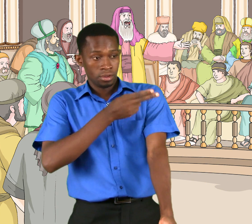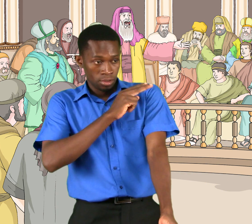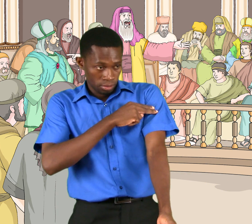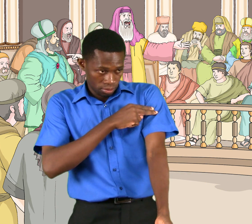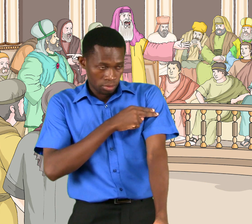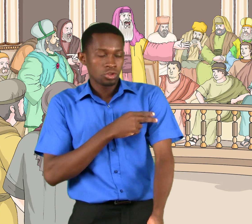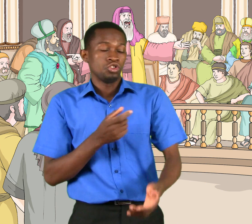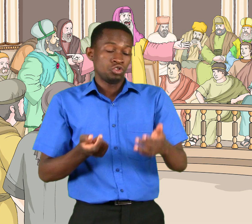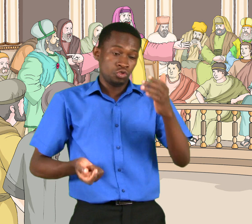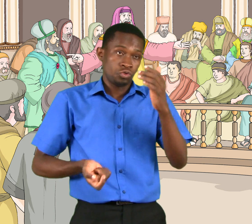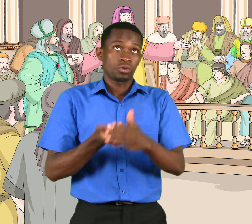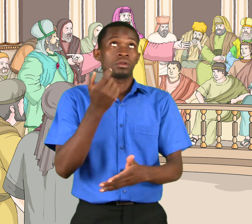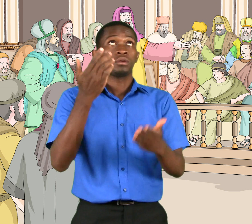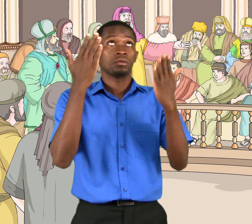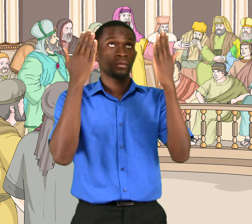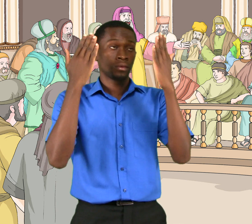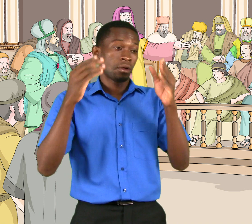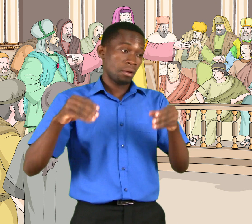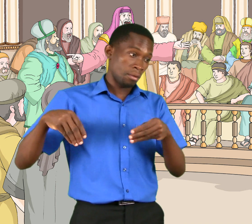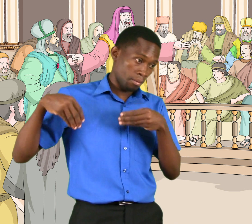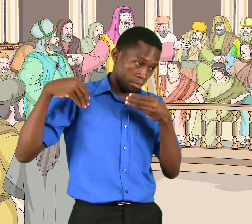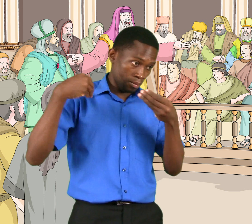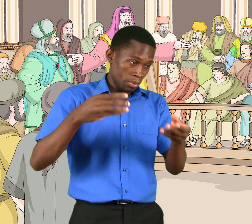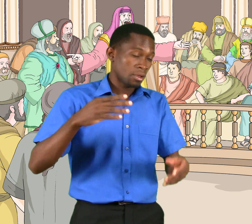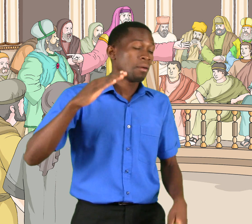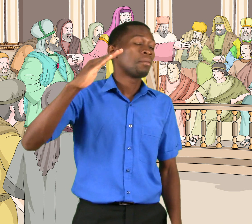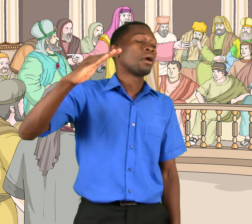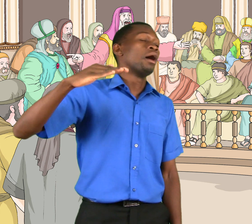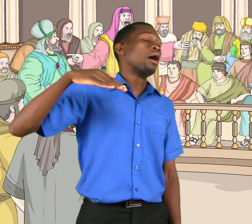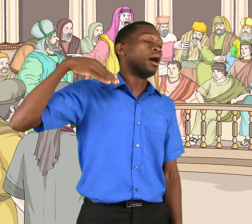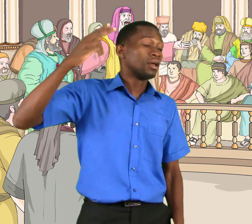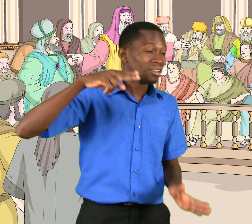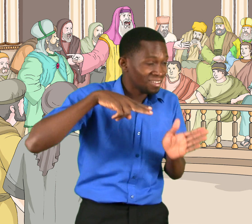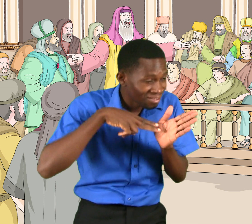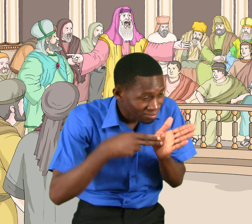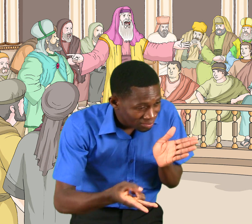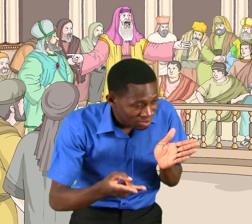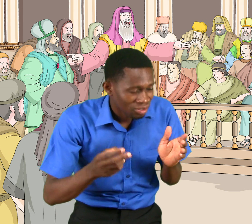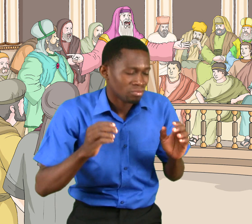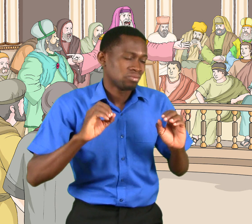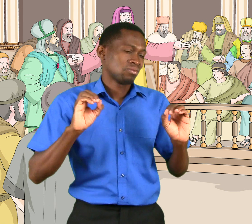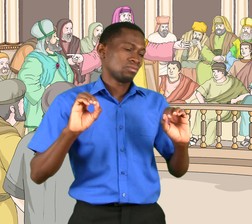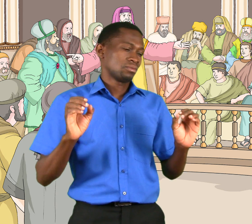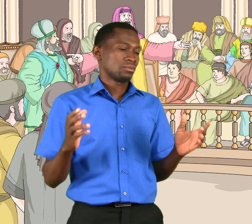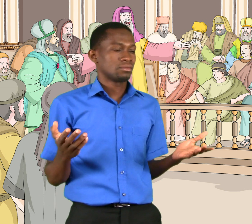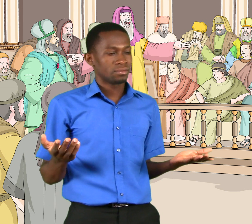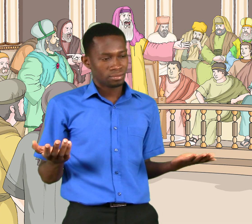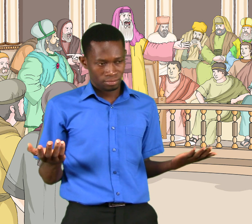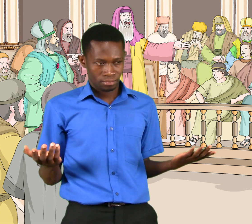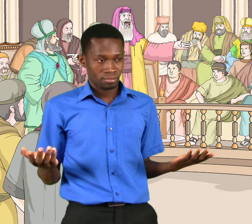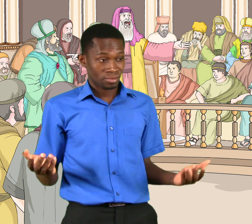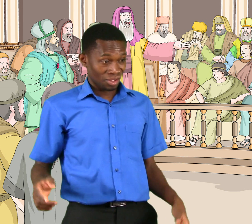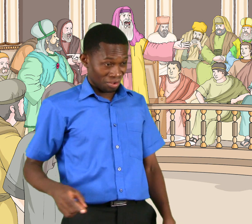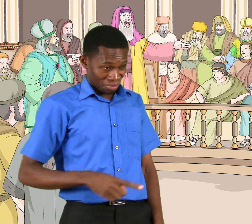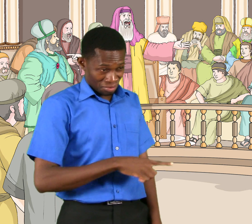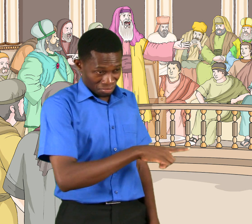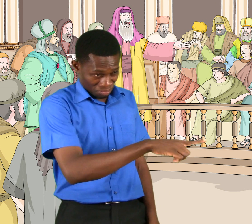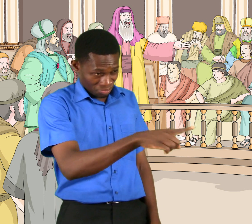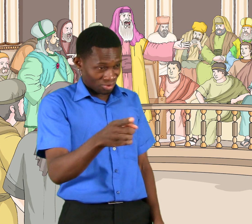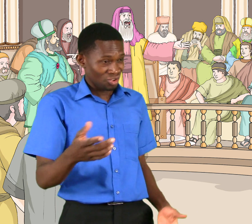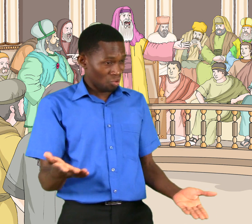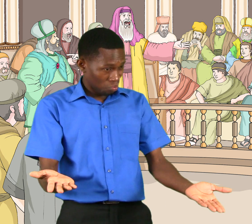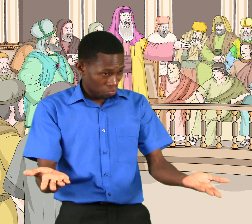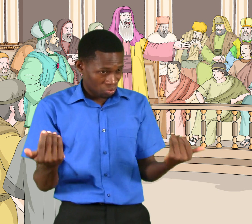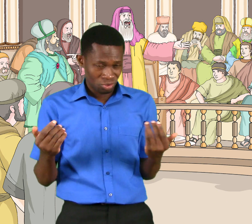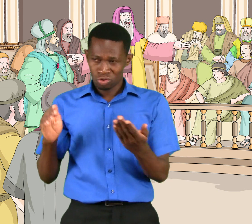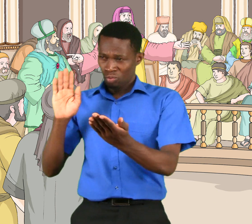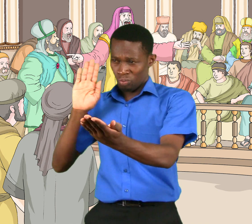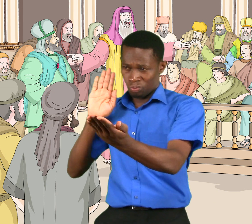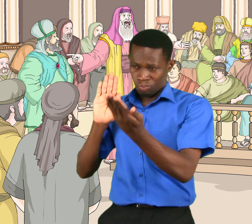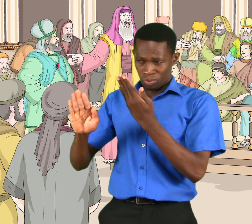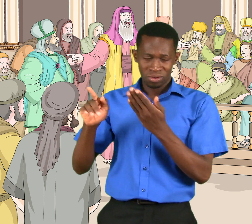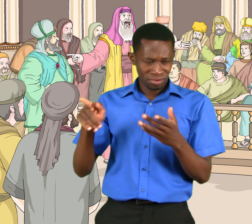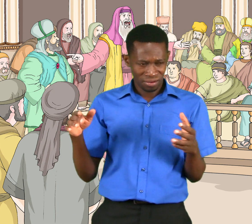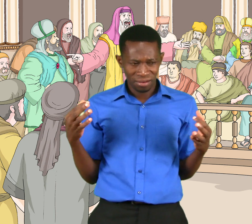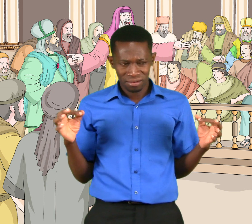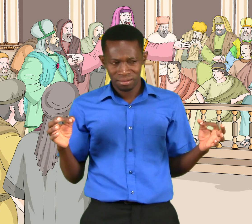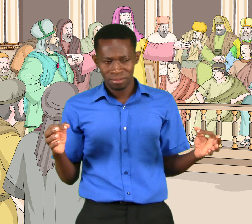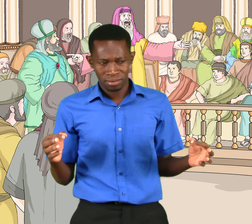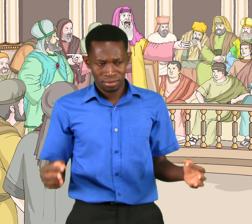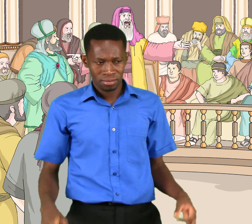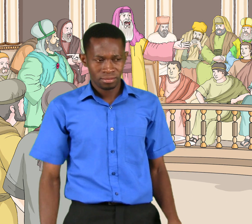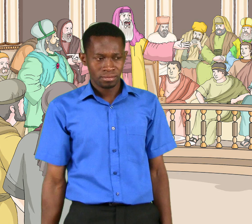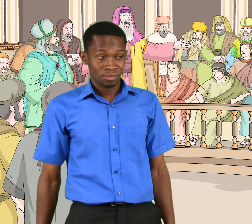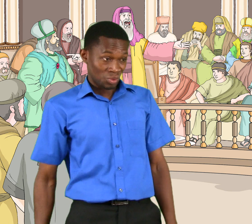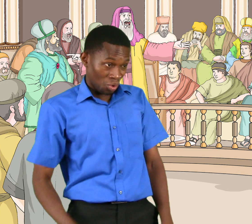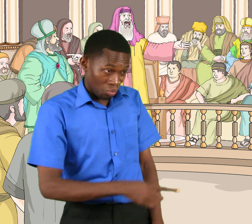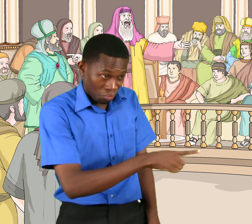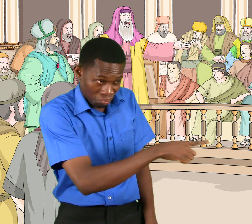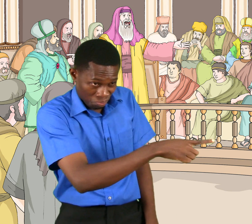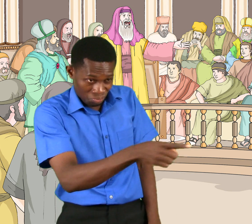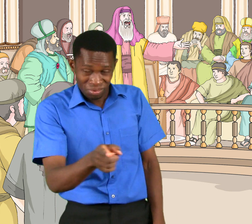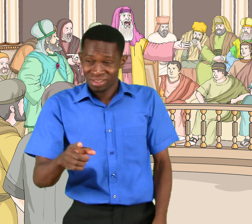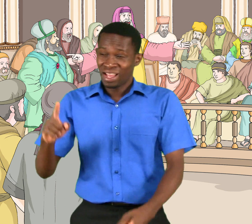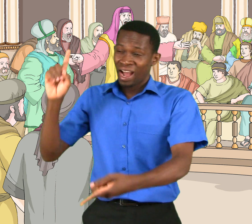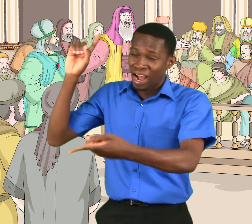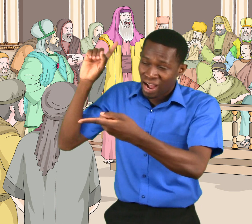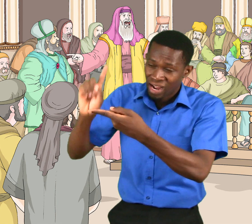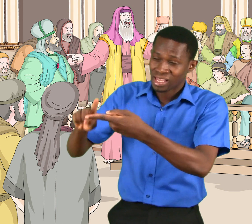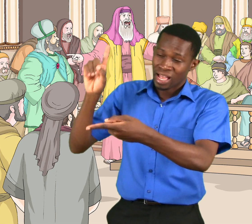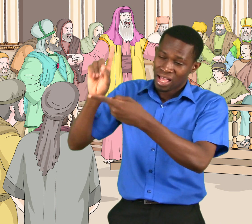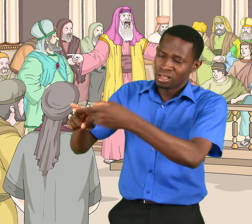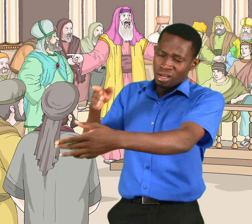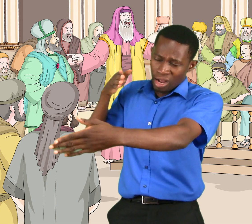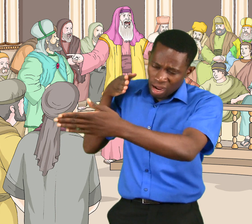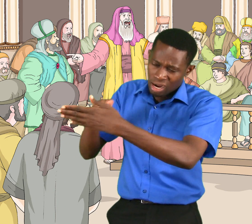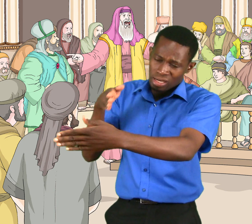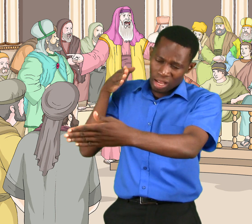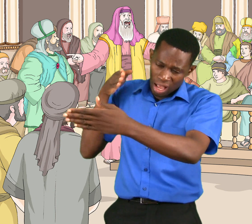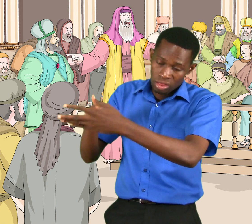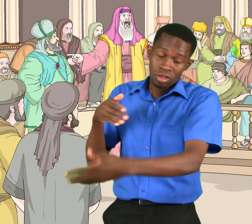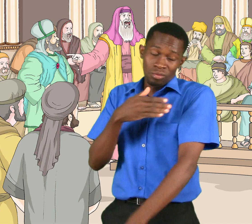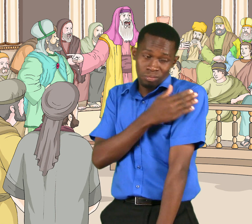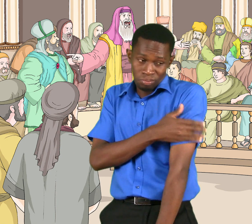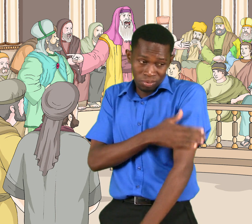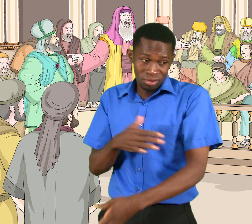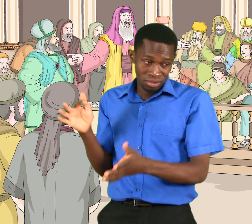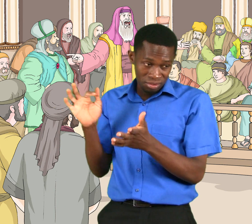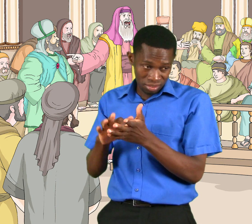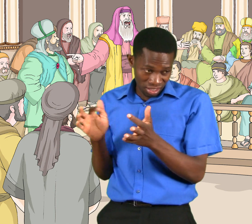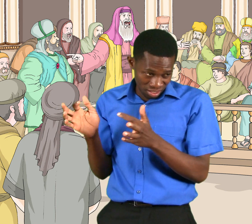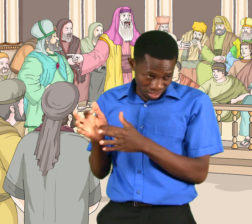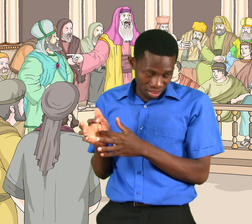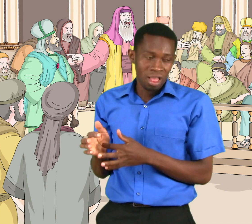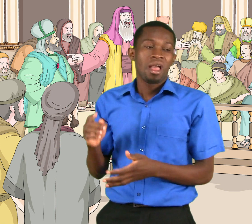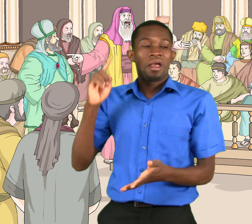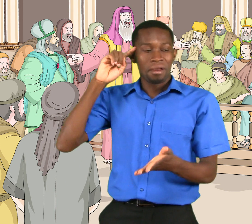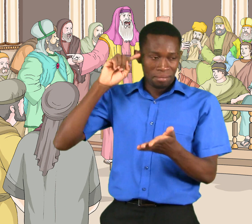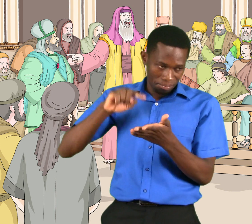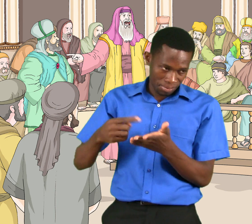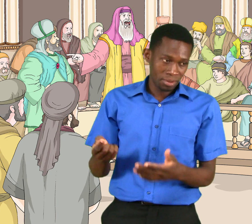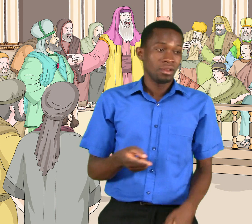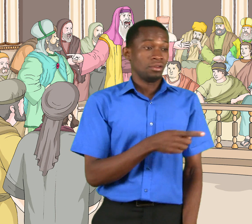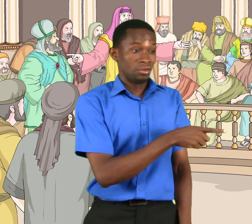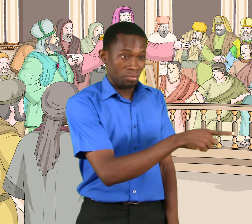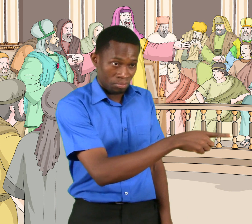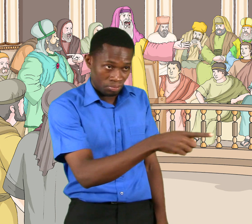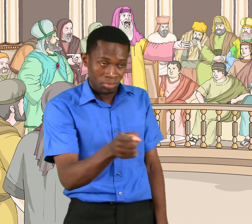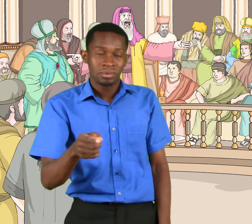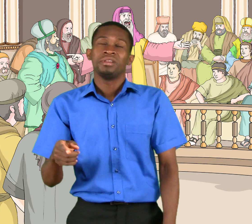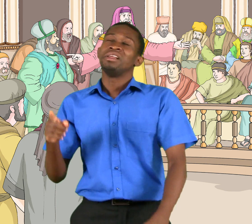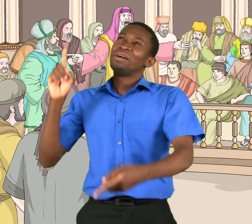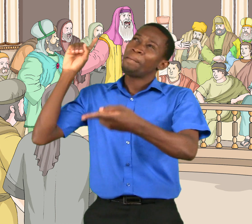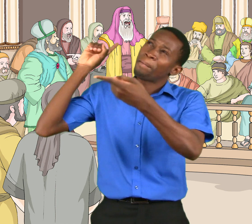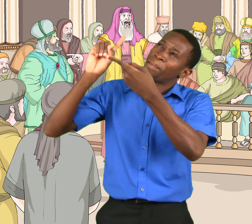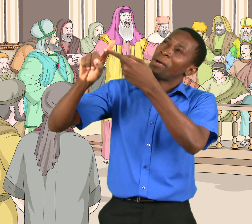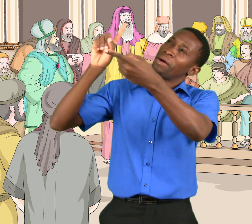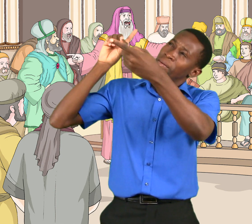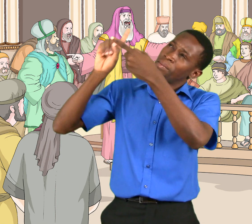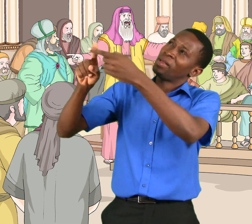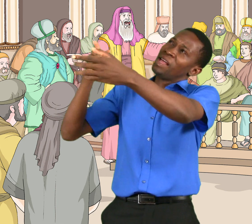But if it is from God, you will not be able to stop them.